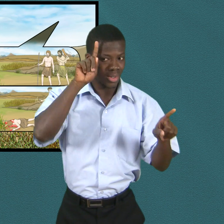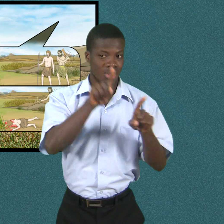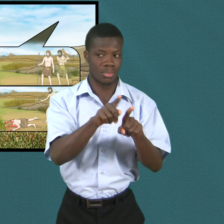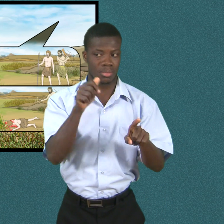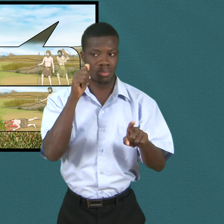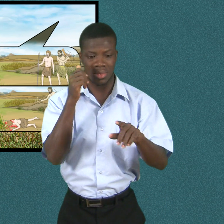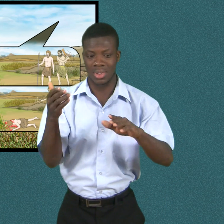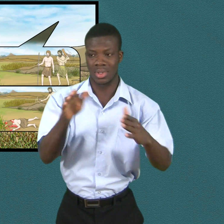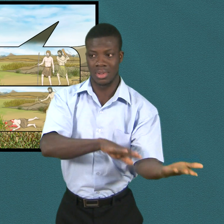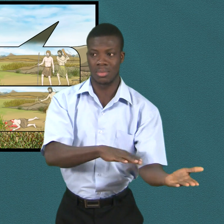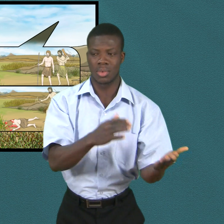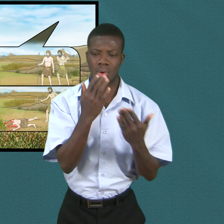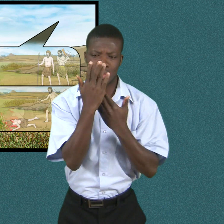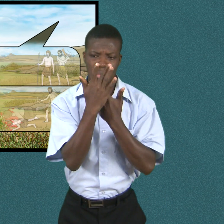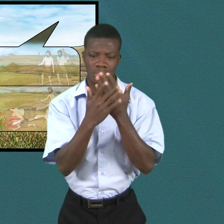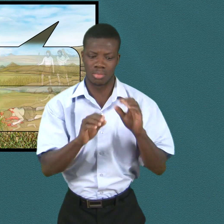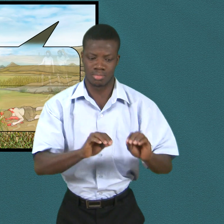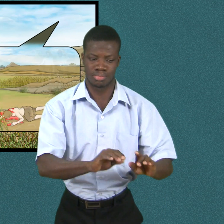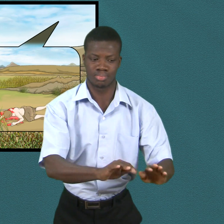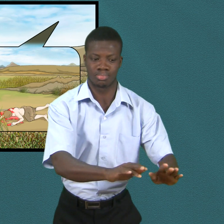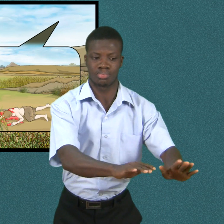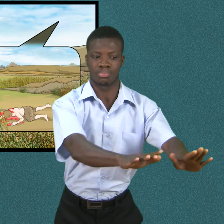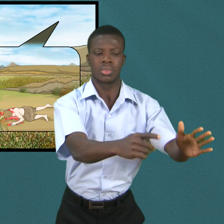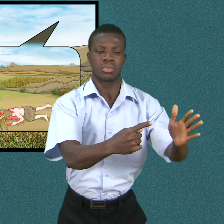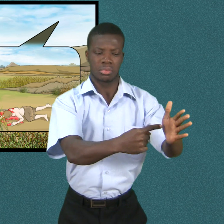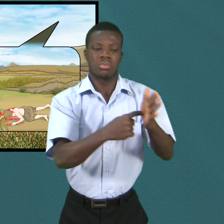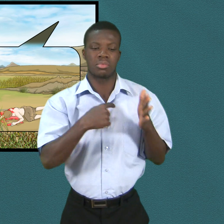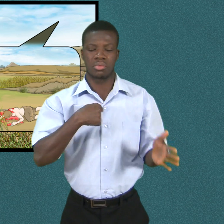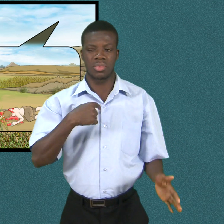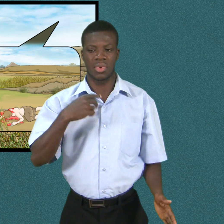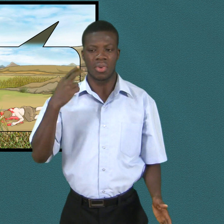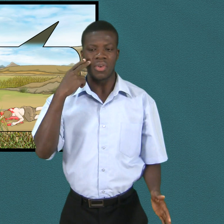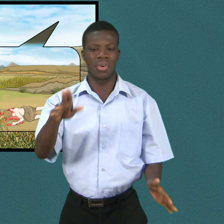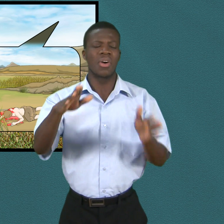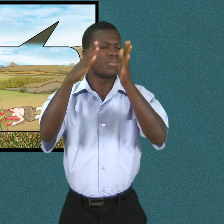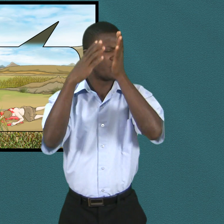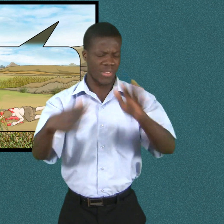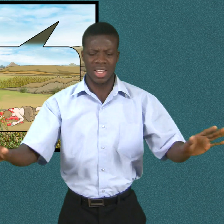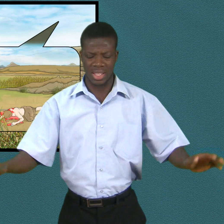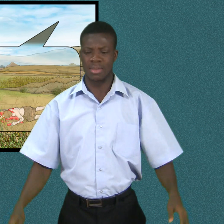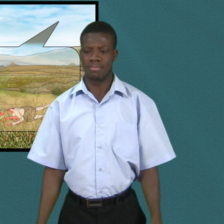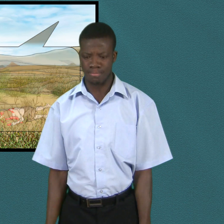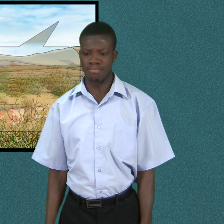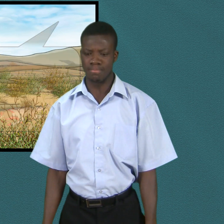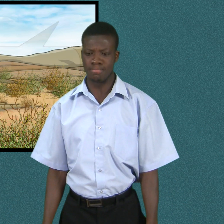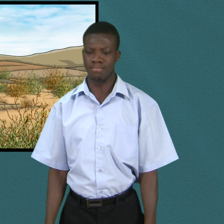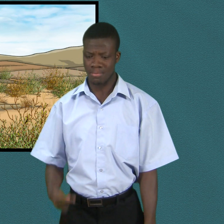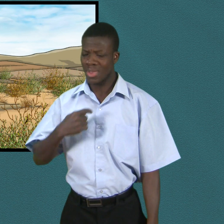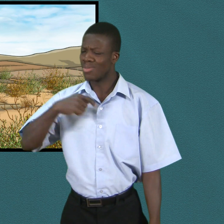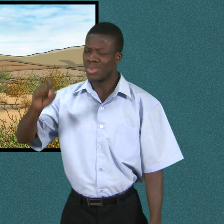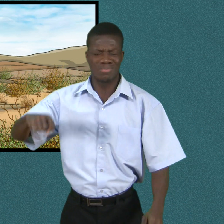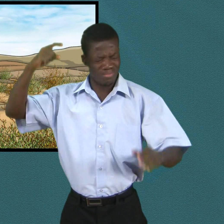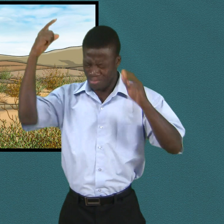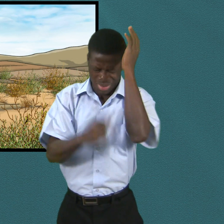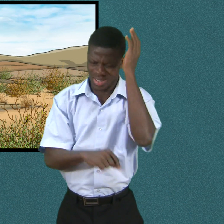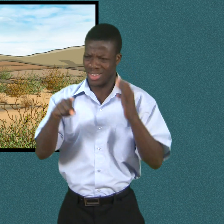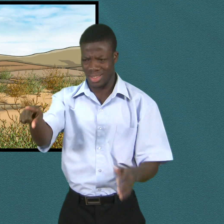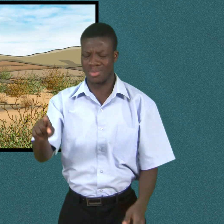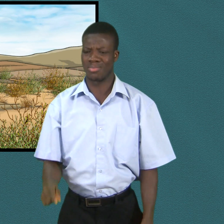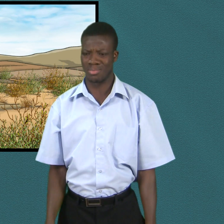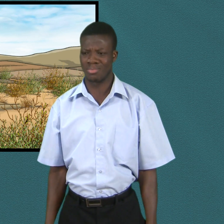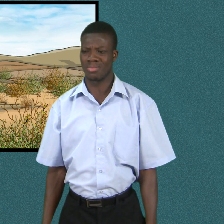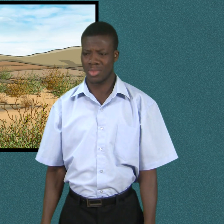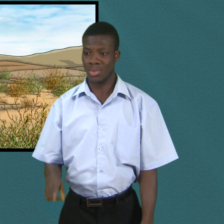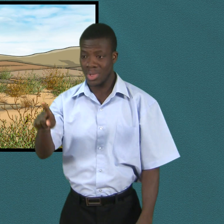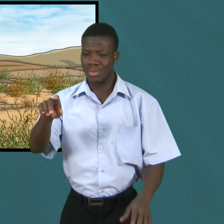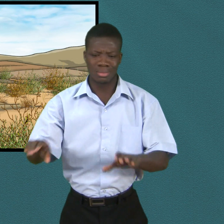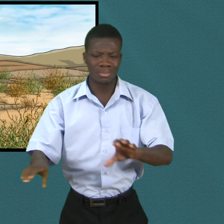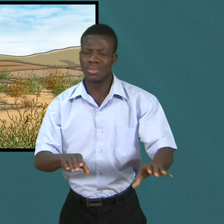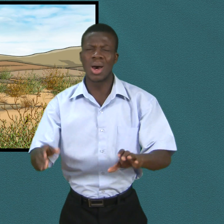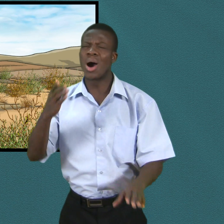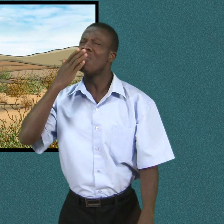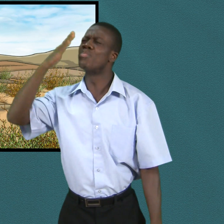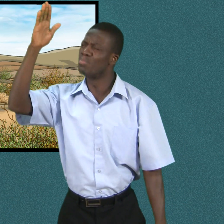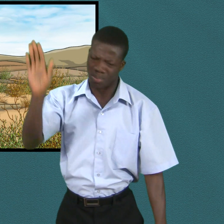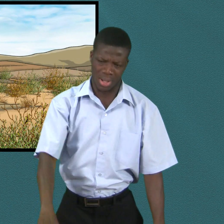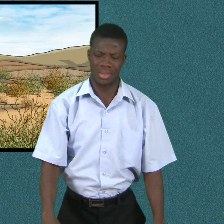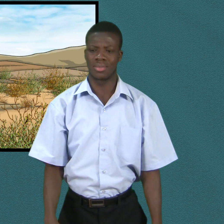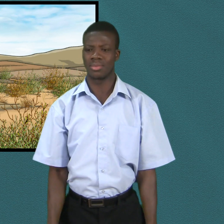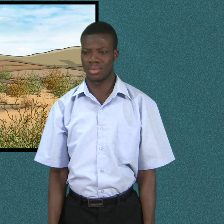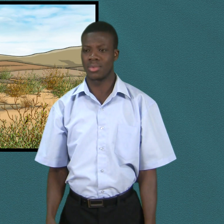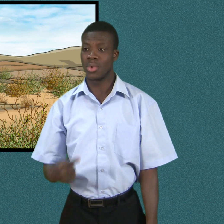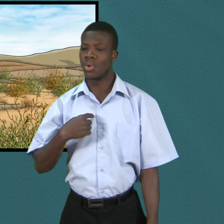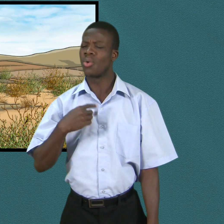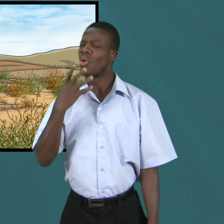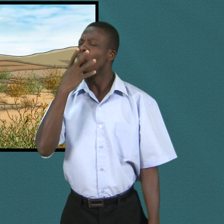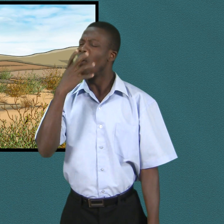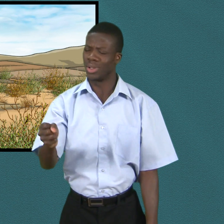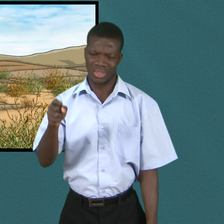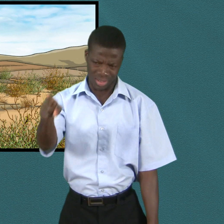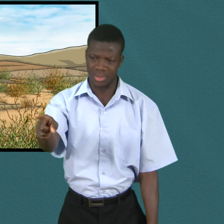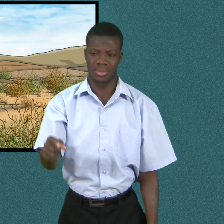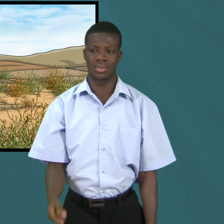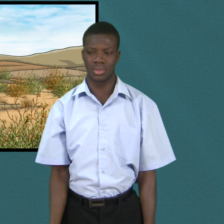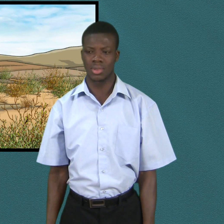“The voice of your brother’s blood cries out to Me from the ground.